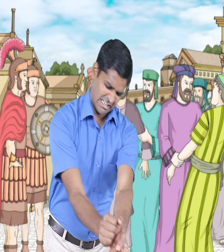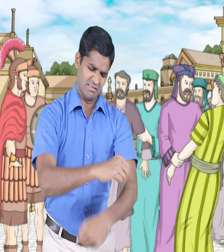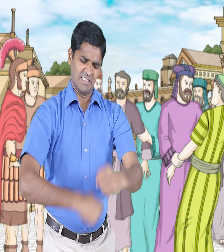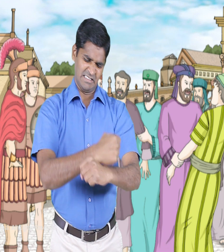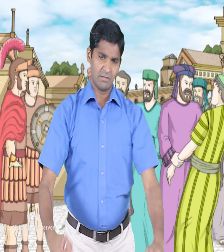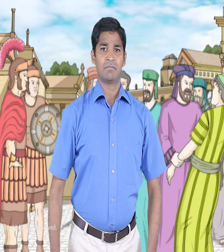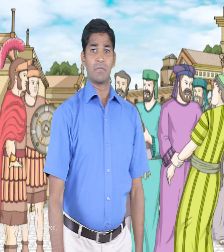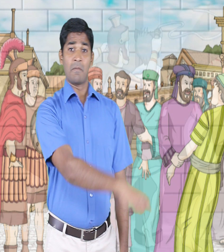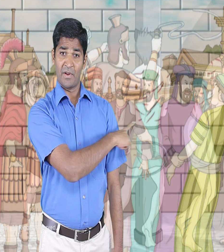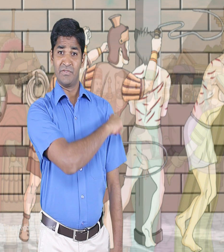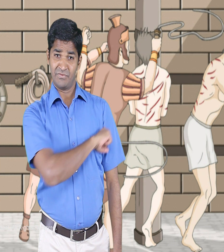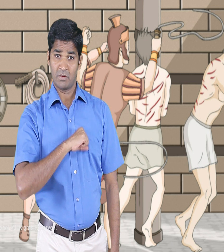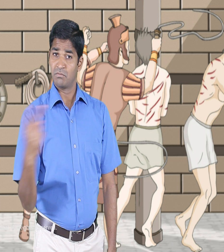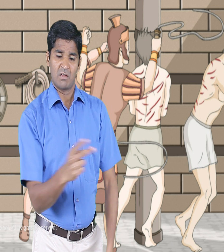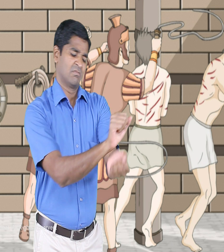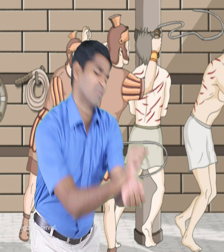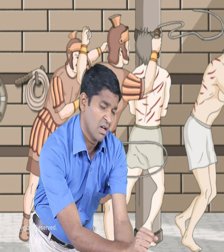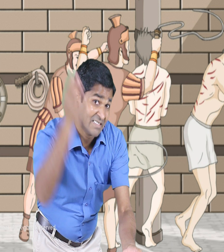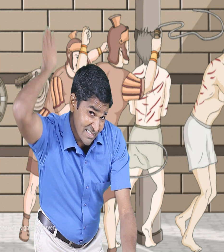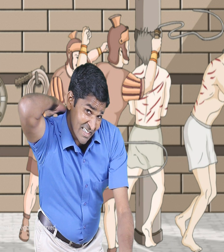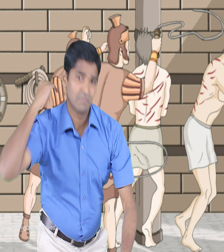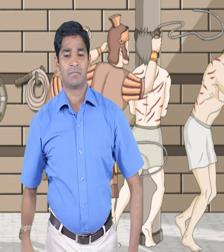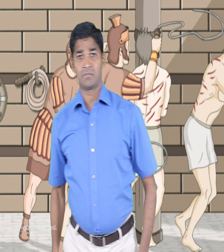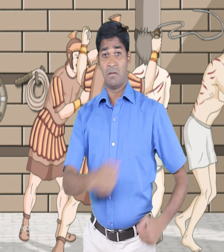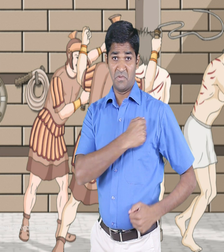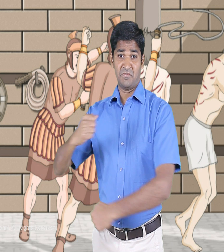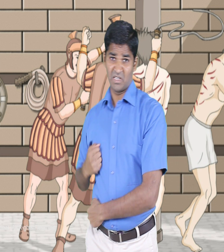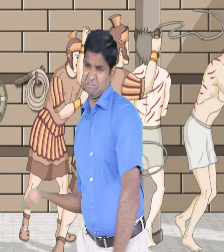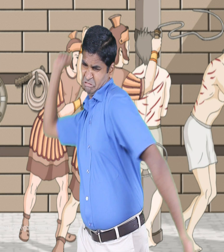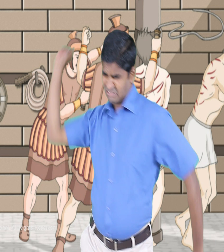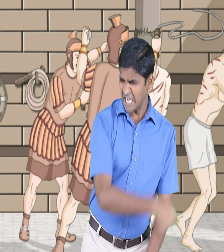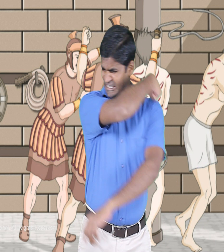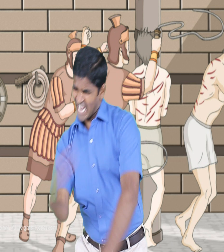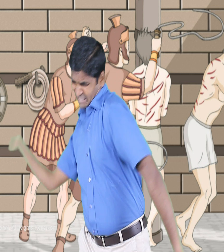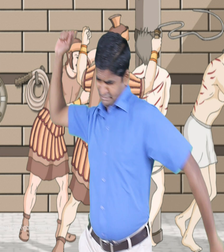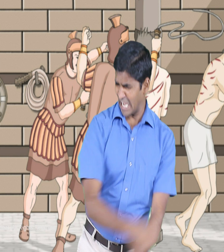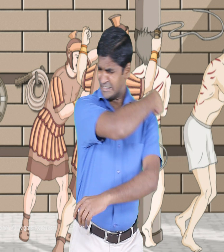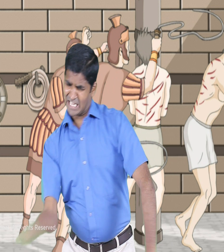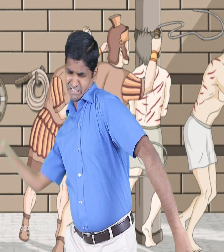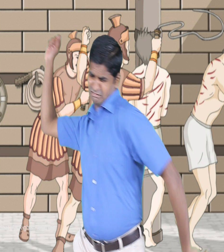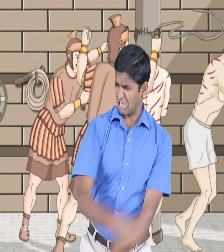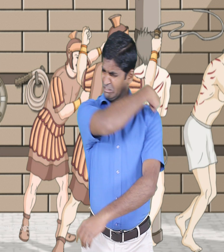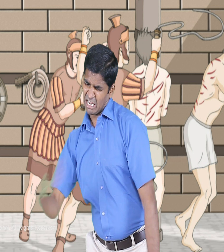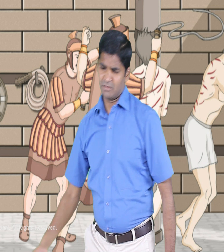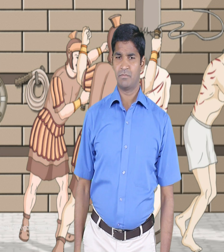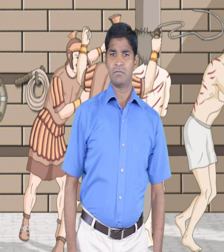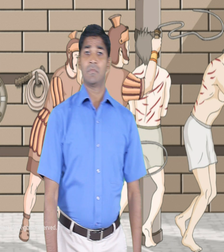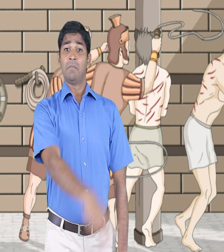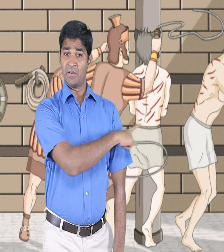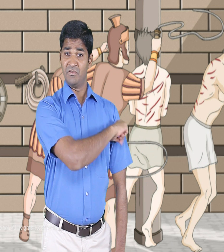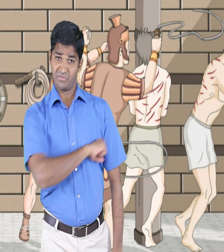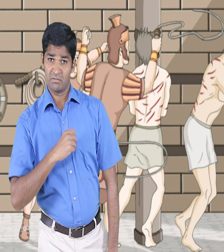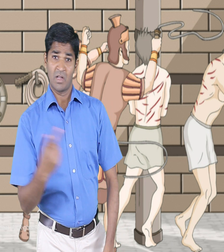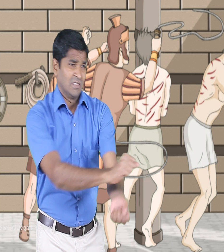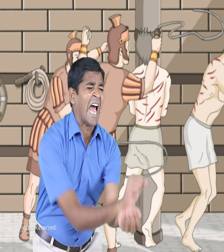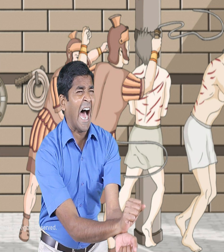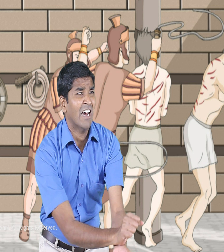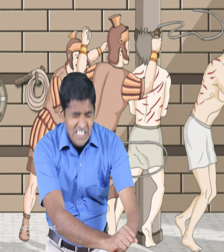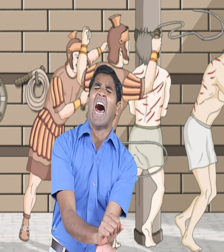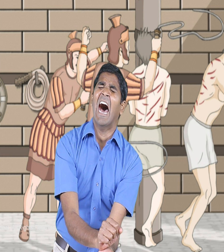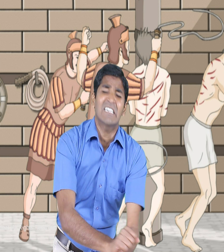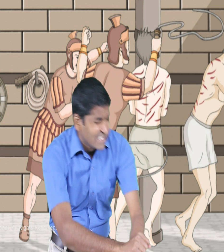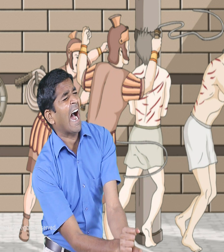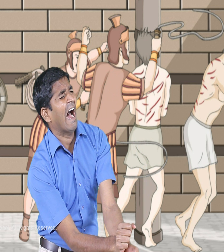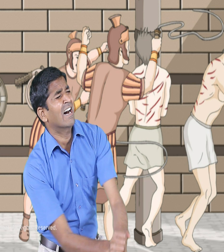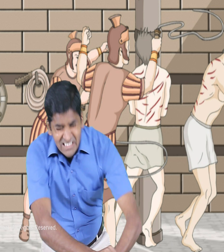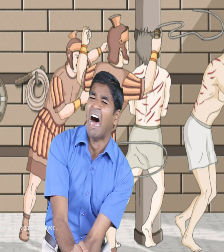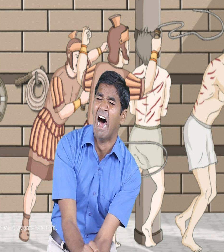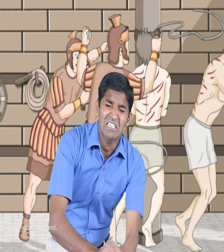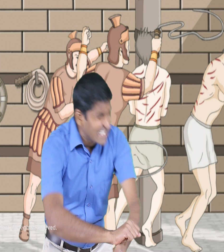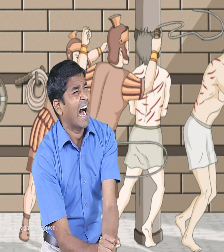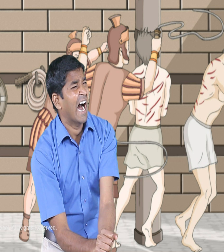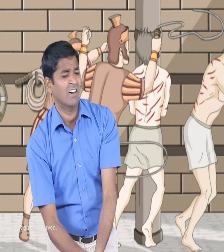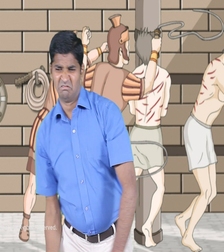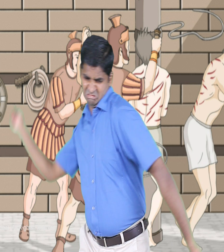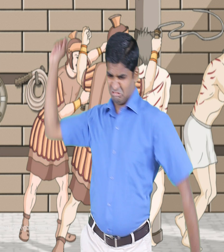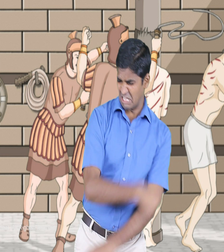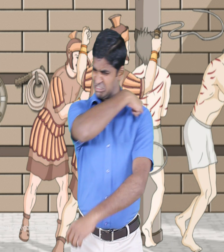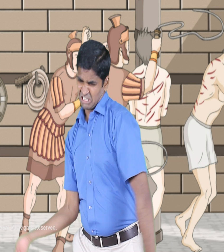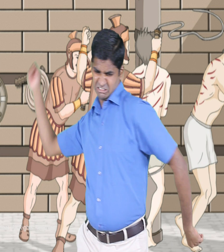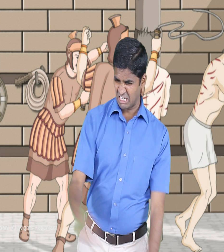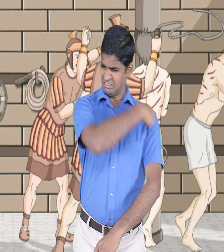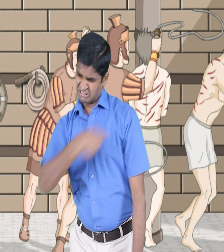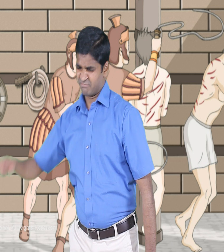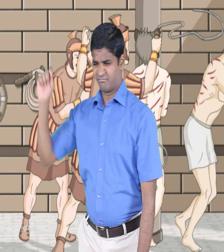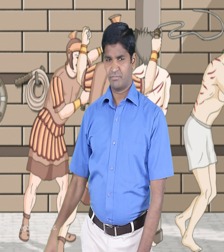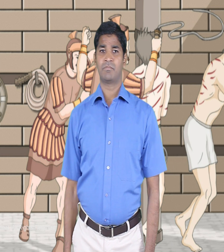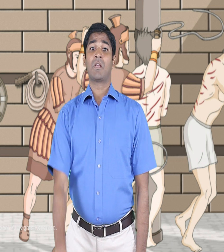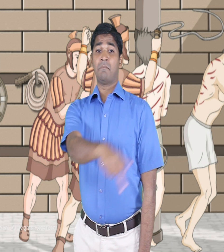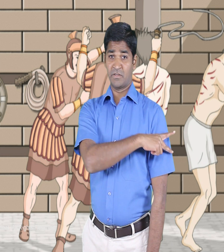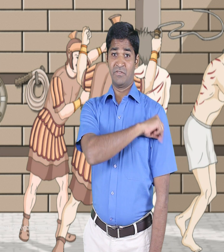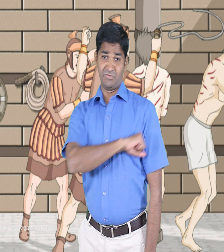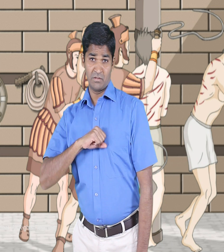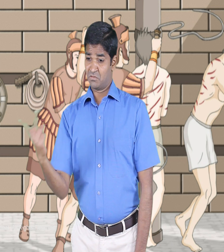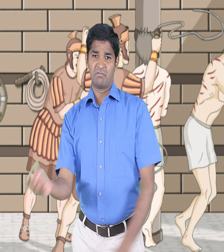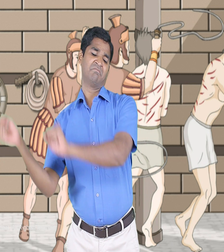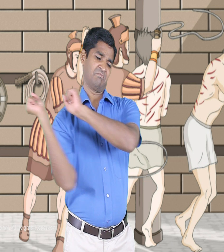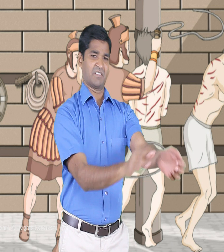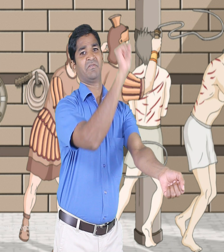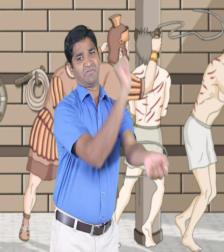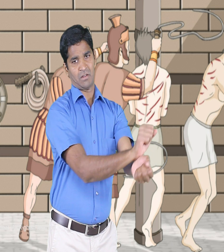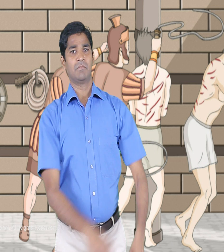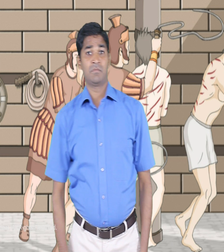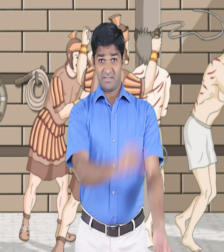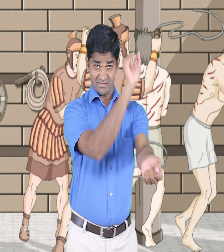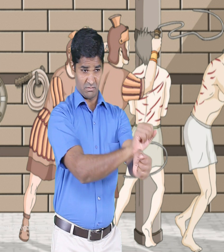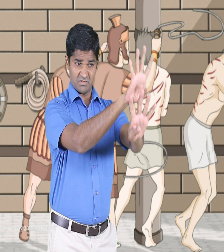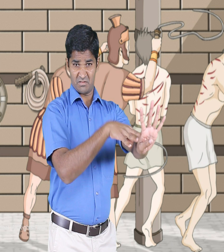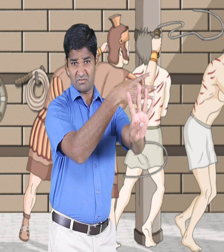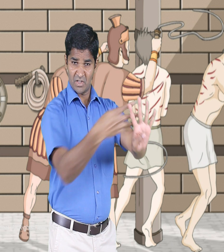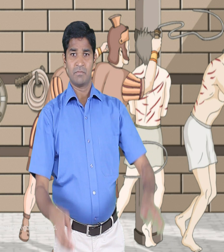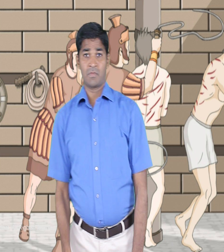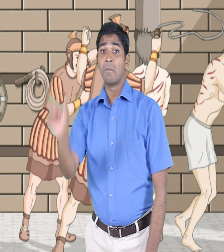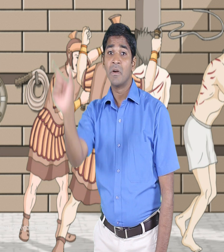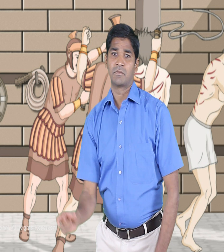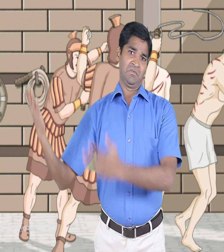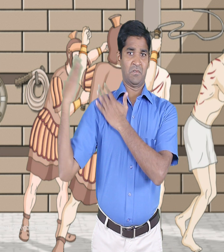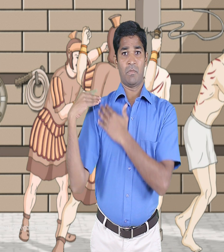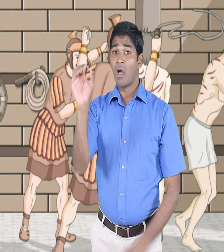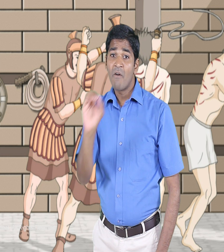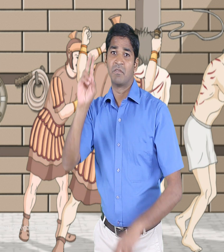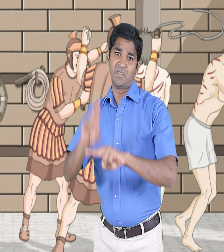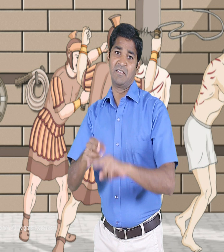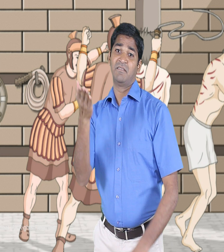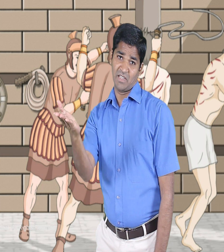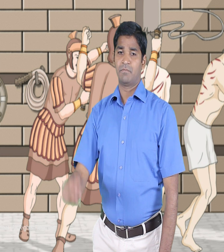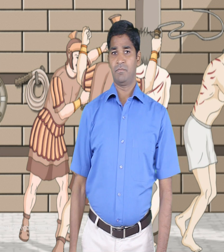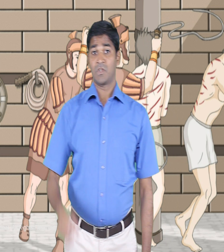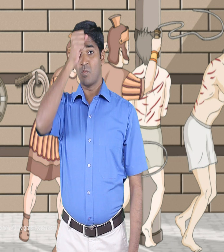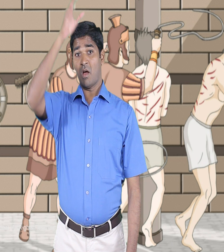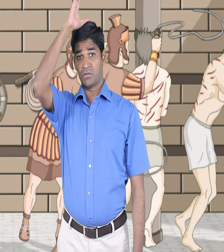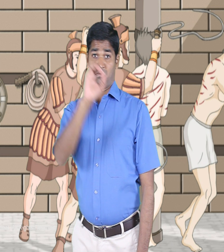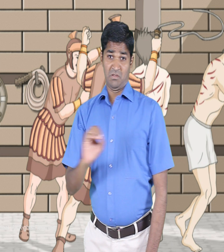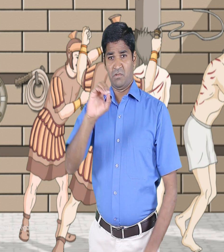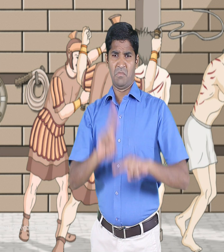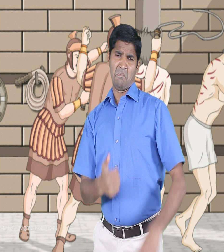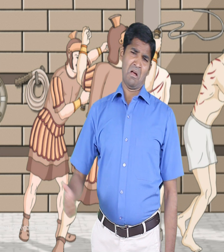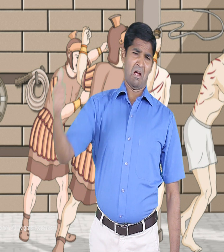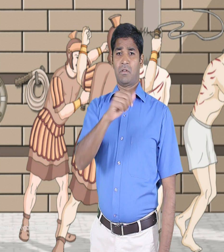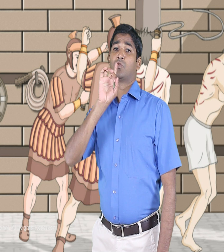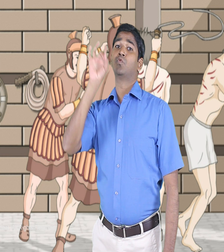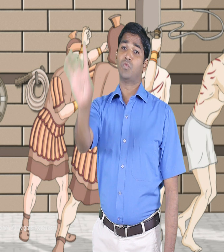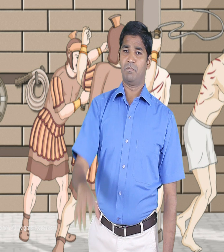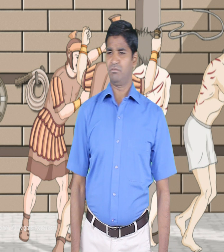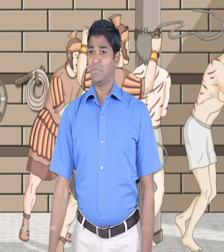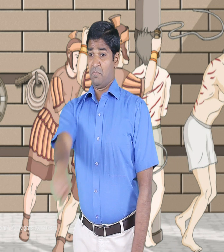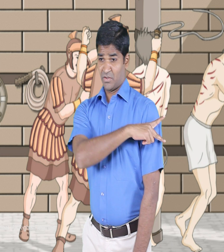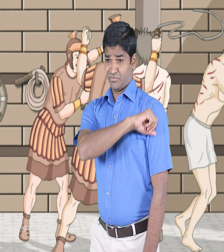The crowd joined in the attack against Paul and Silas, and the magistrates ordered that they be stripped and beaten with rods.